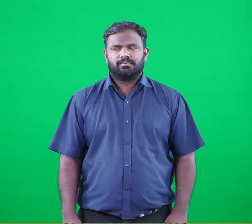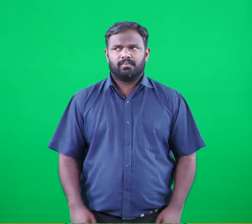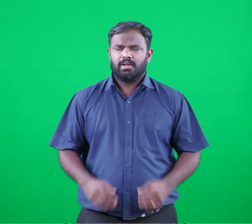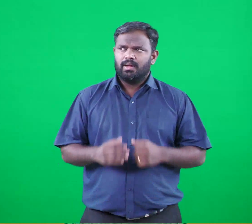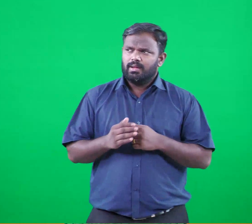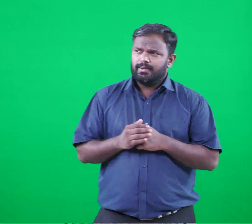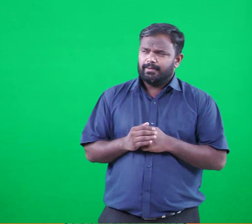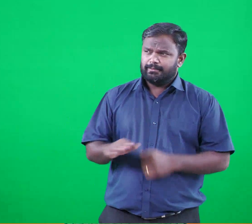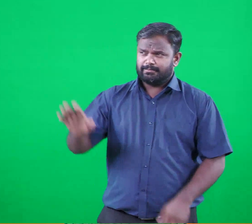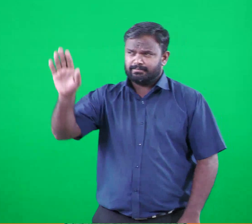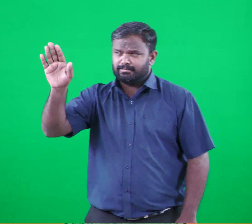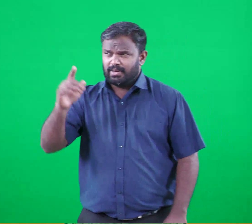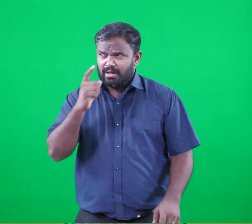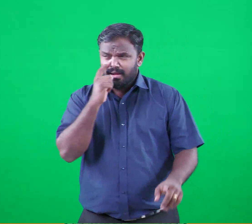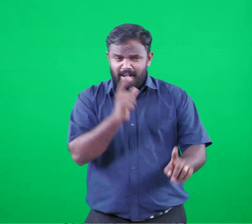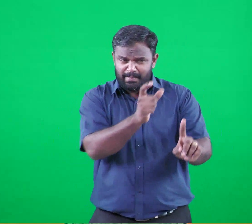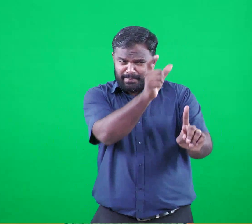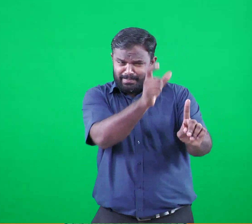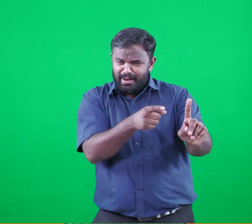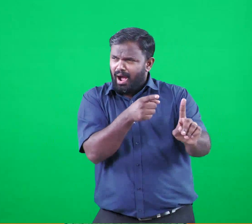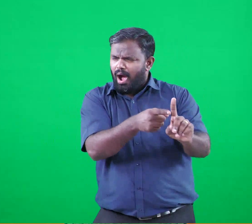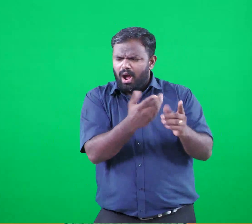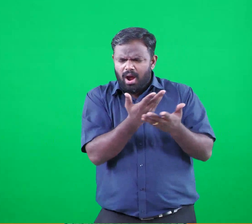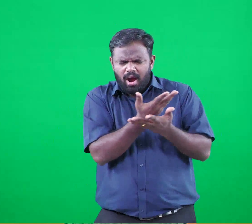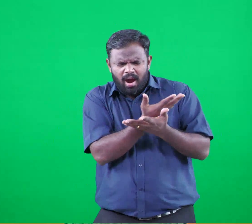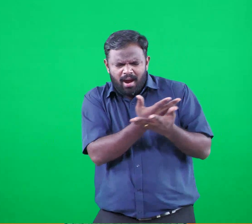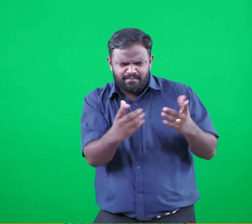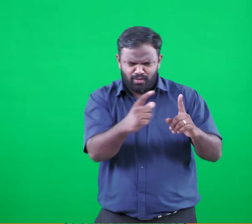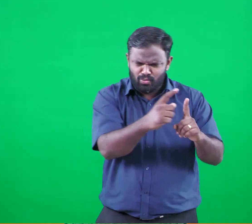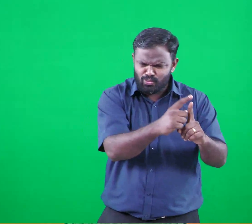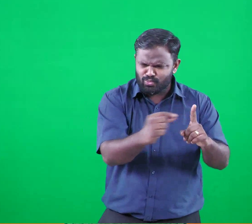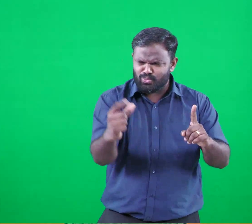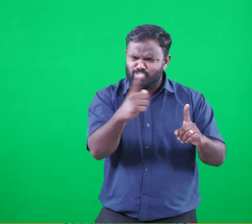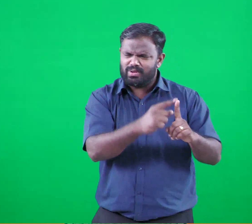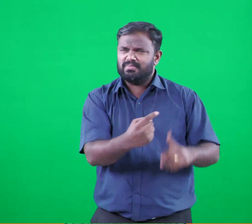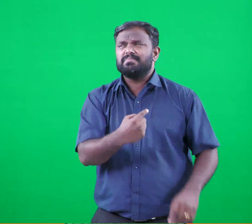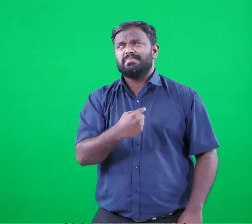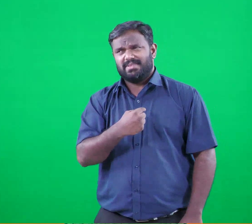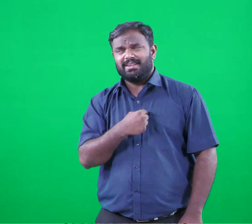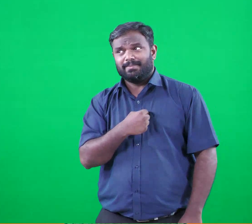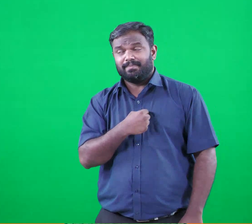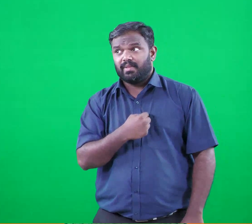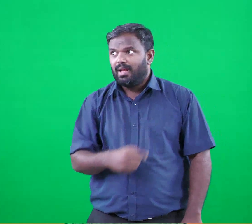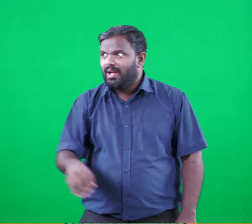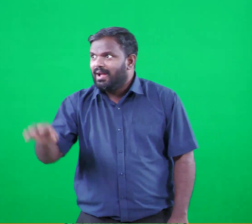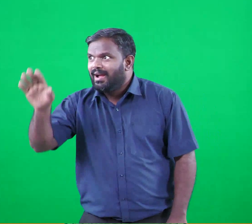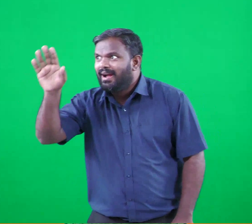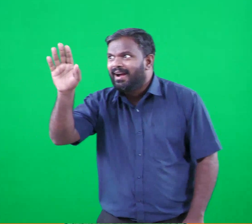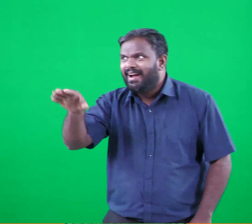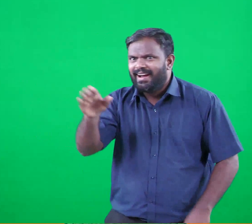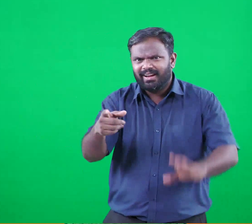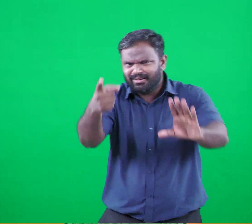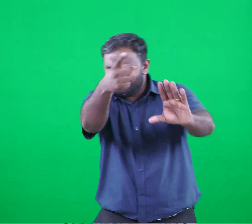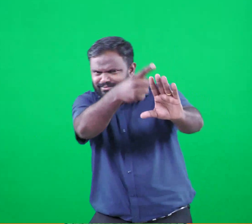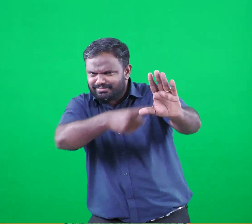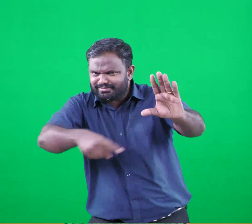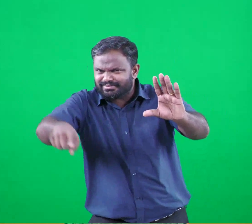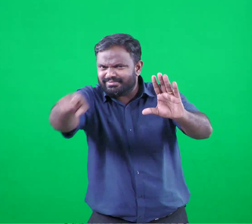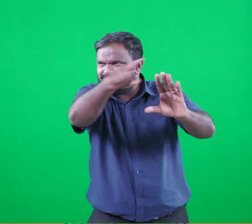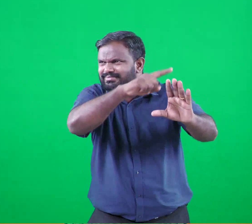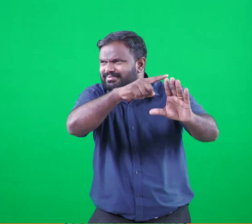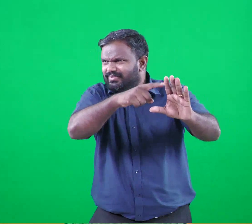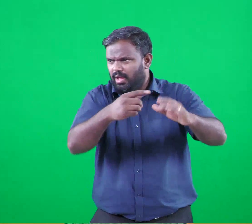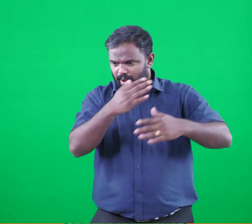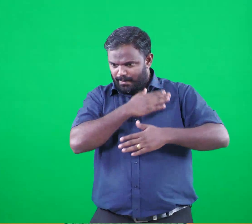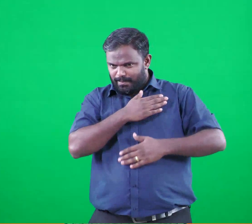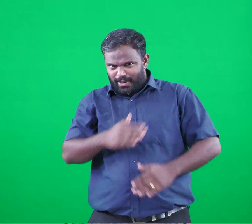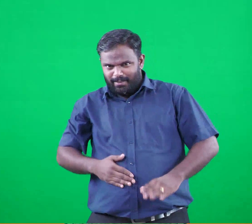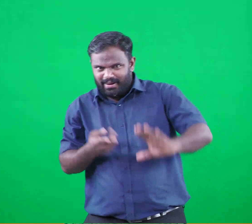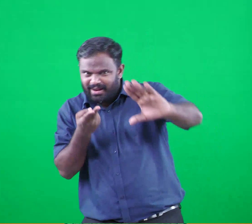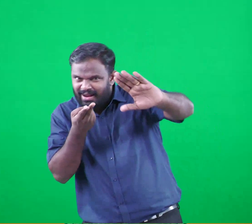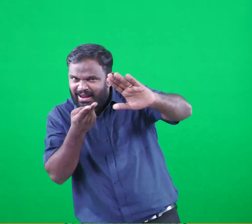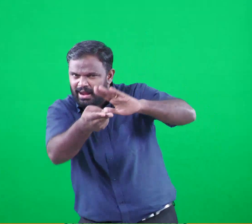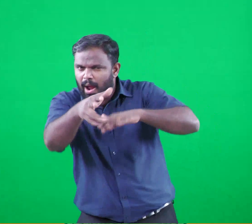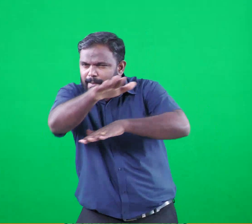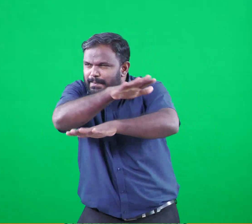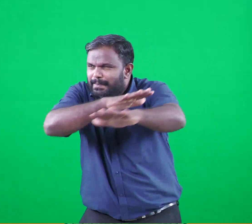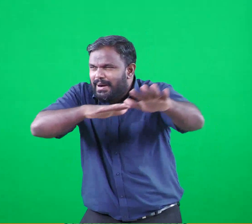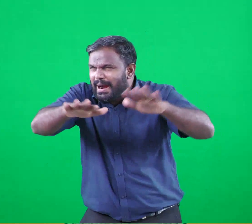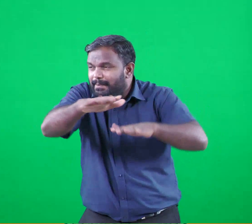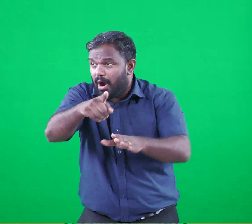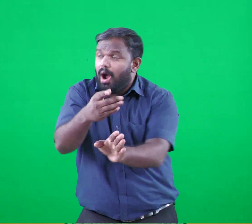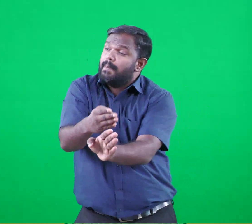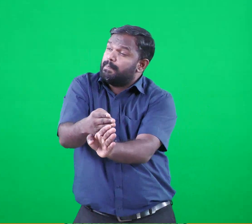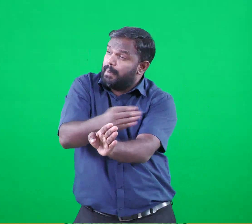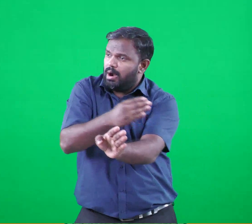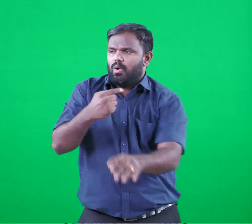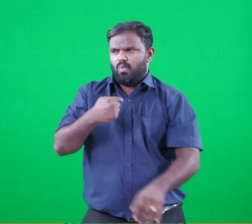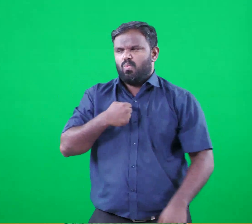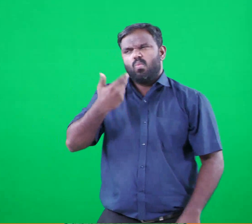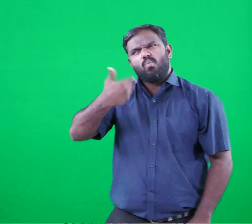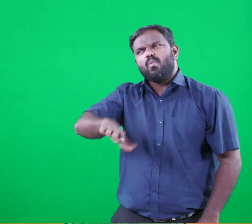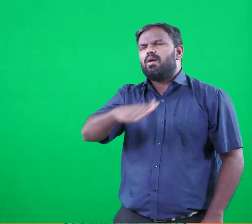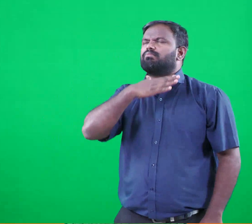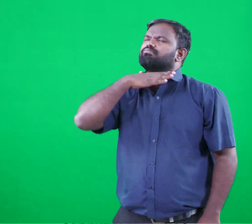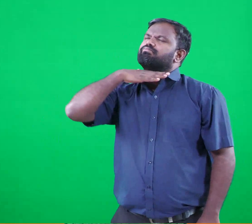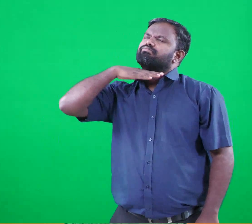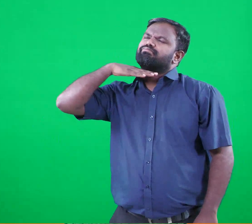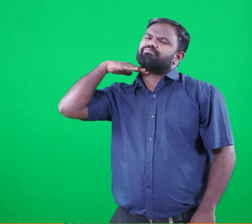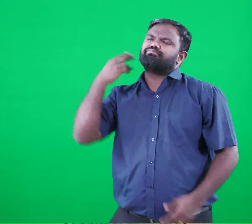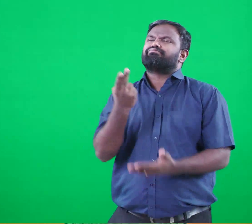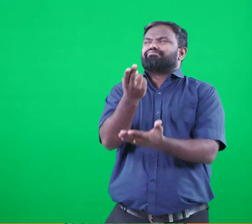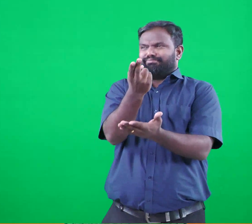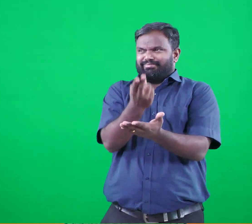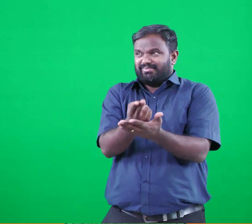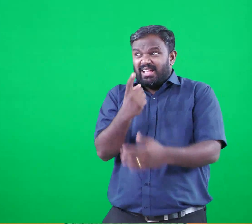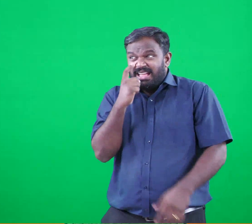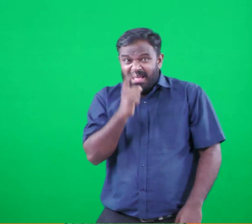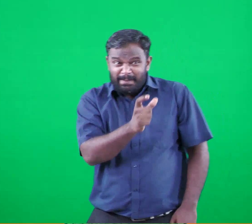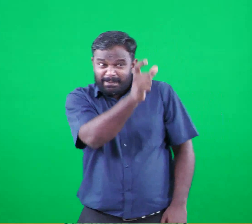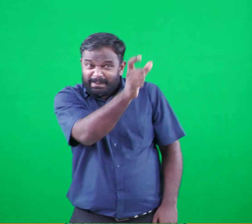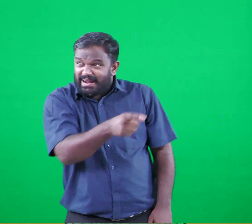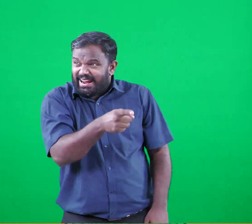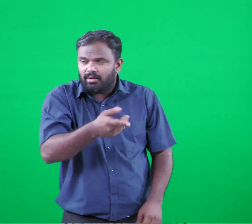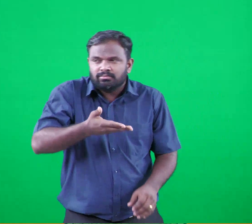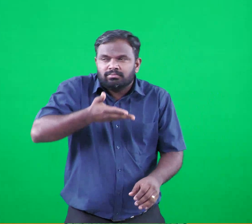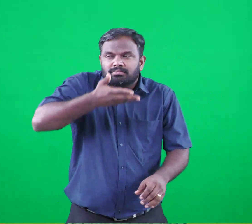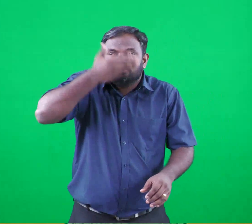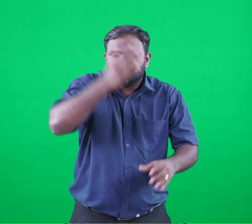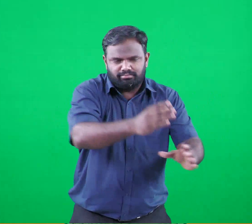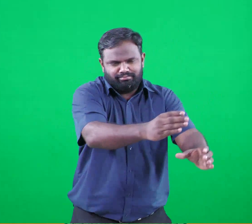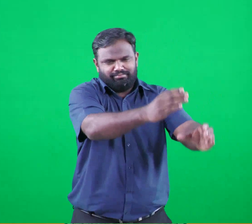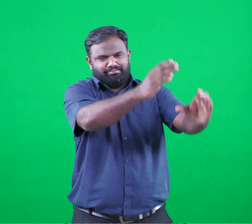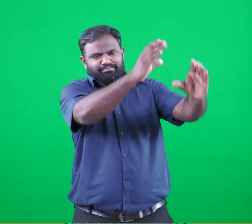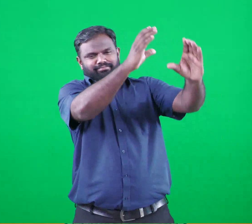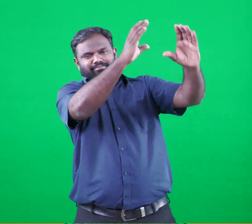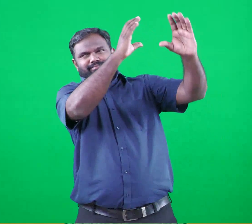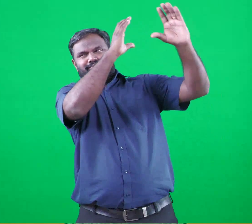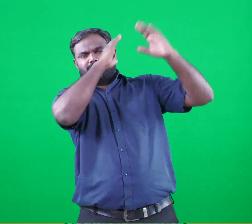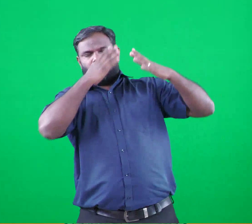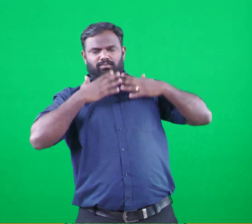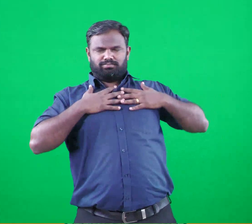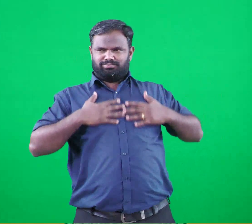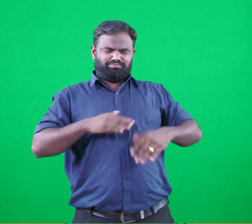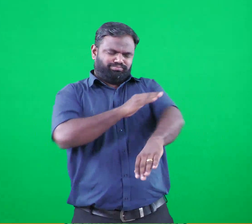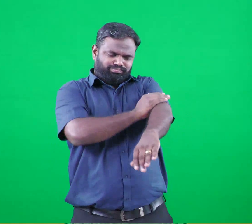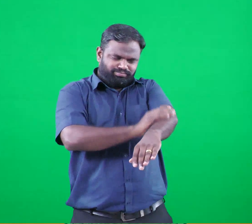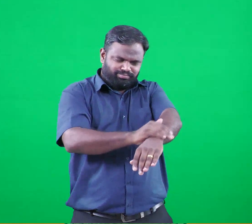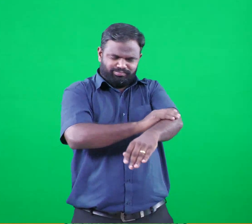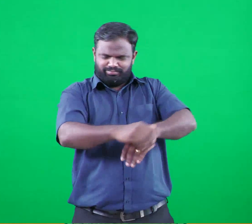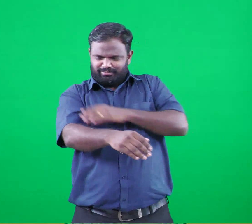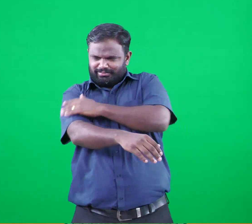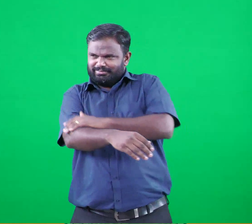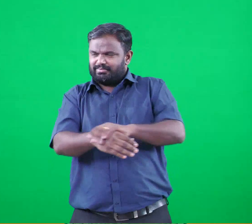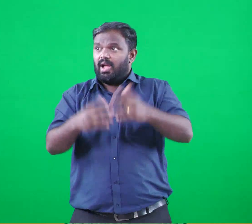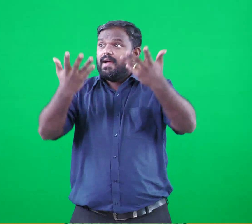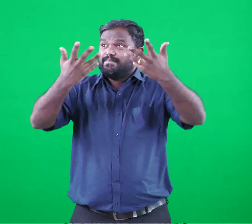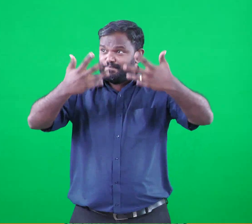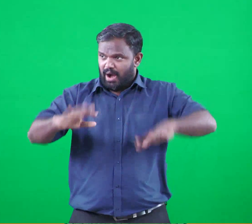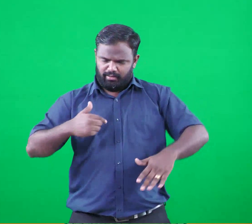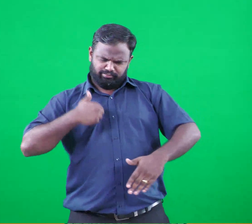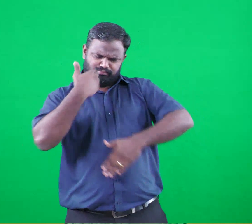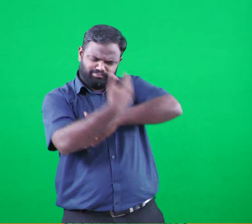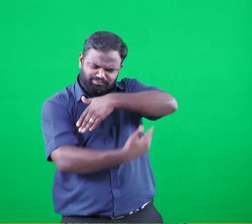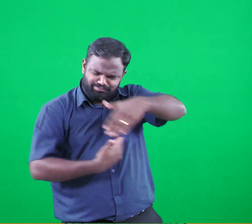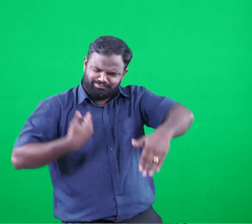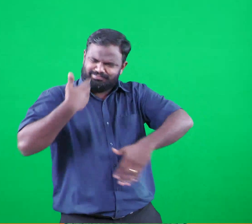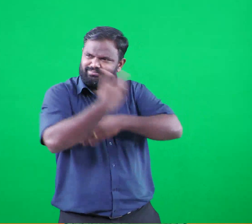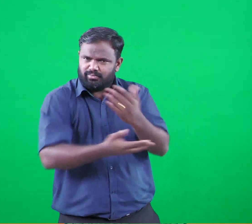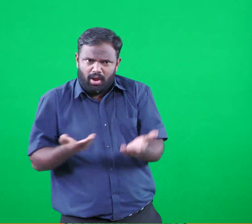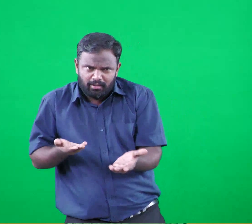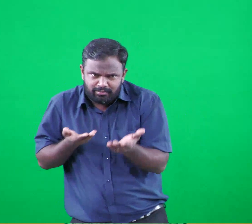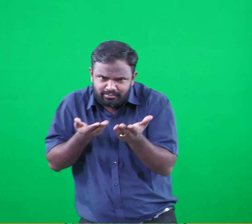She has done what she could to anoint My body in advance of My burial.